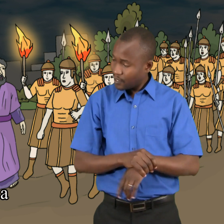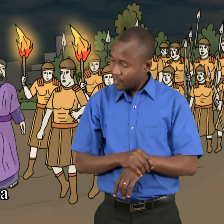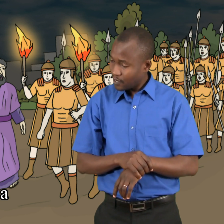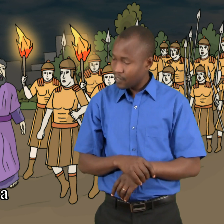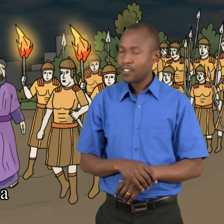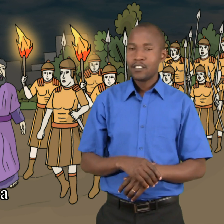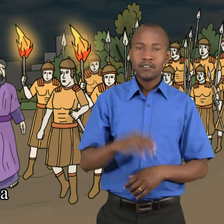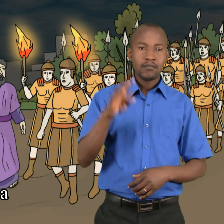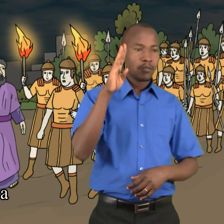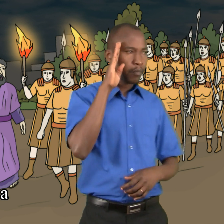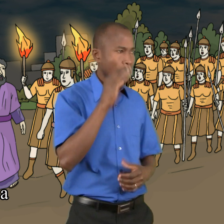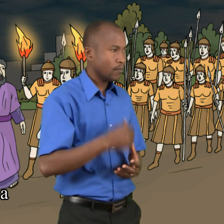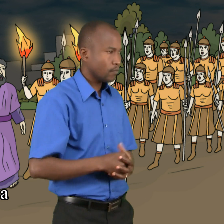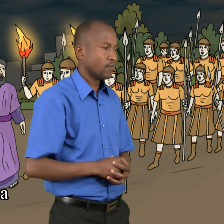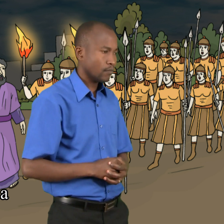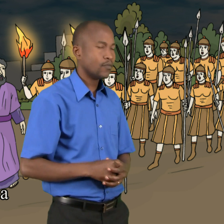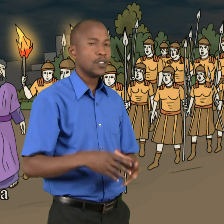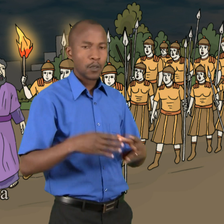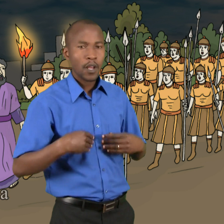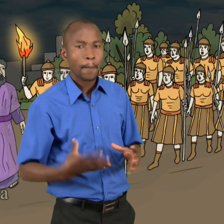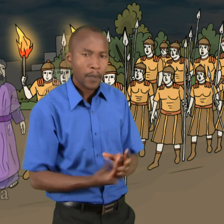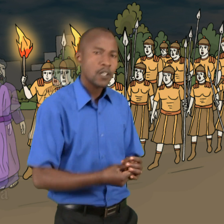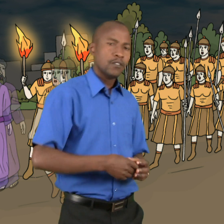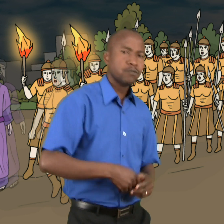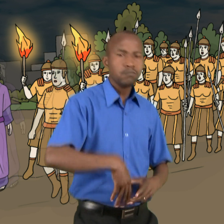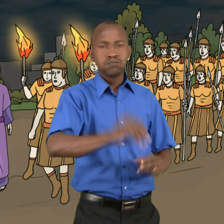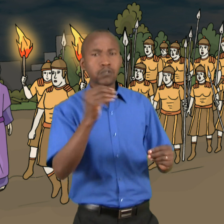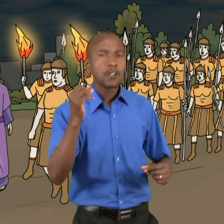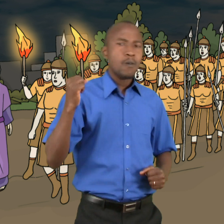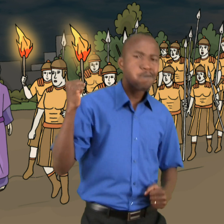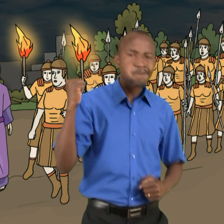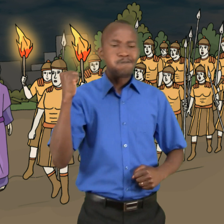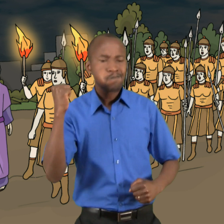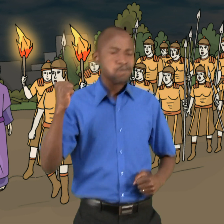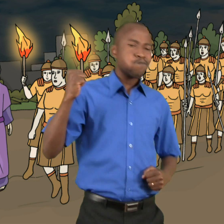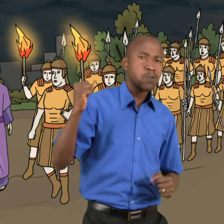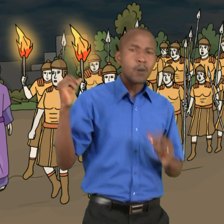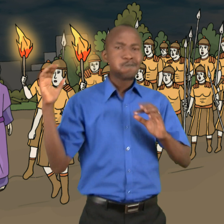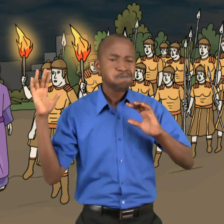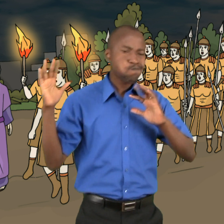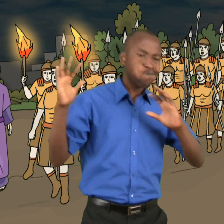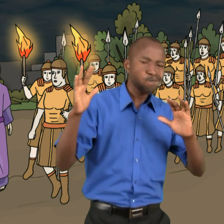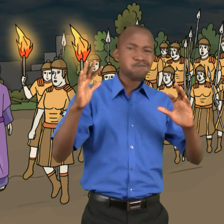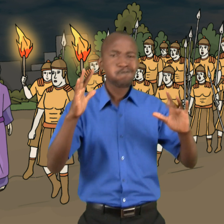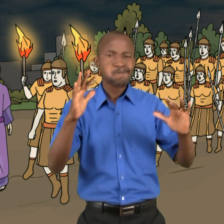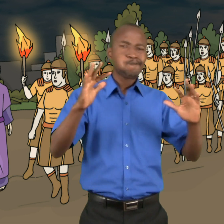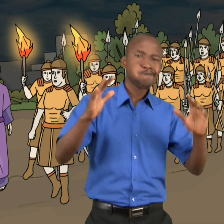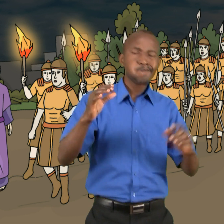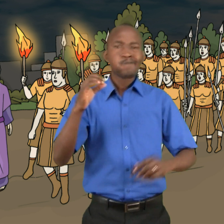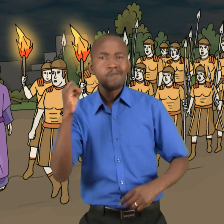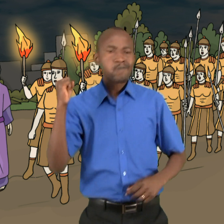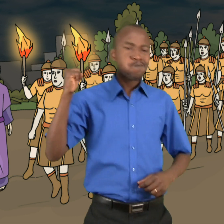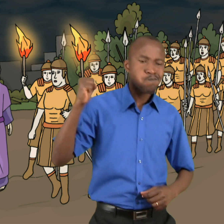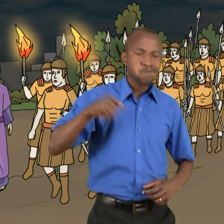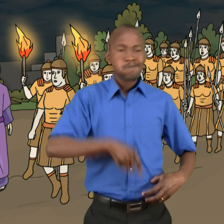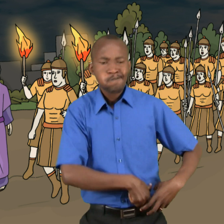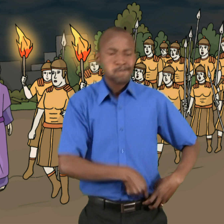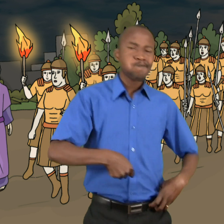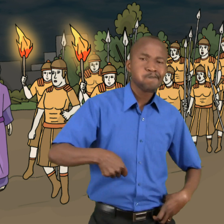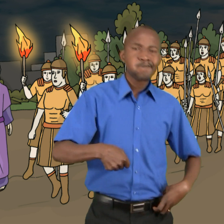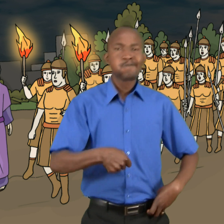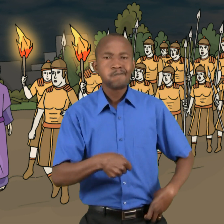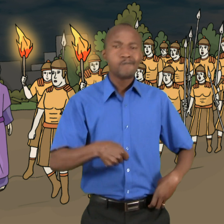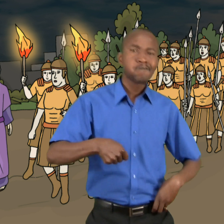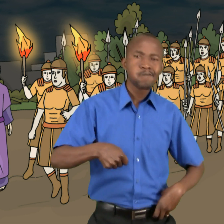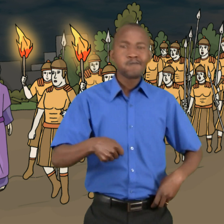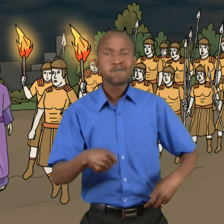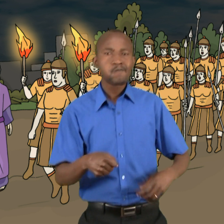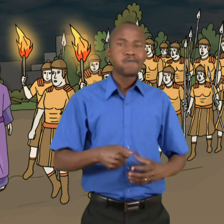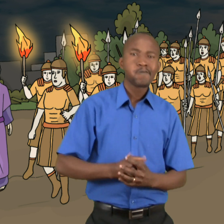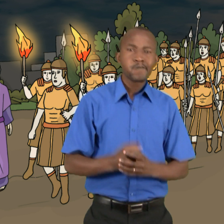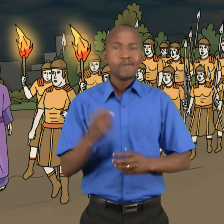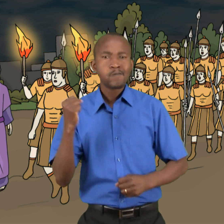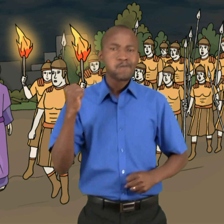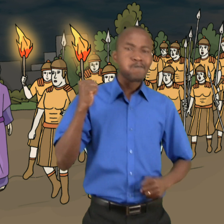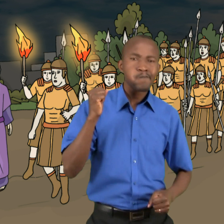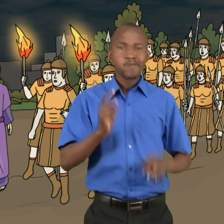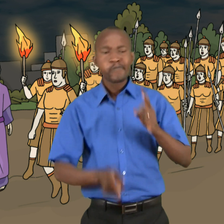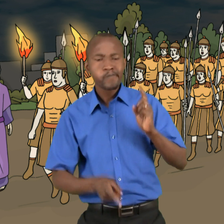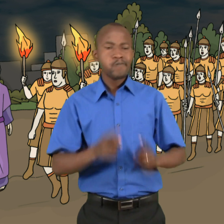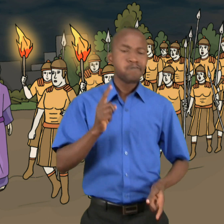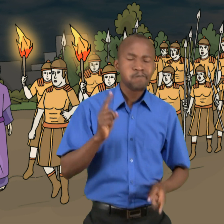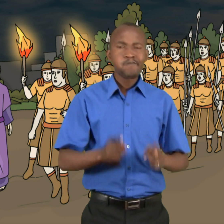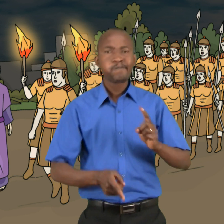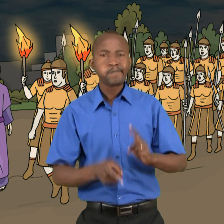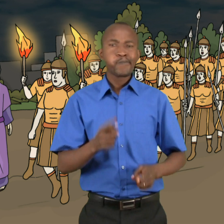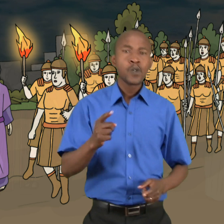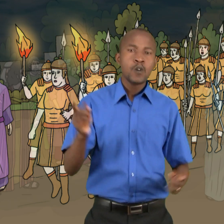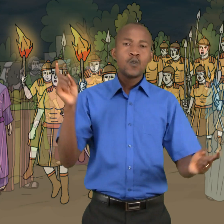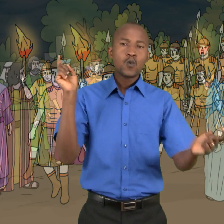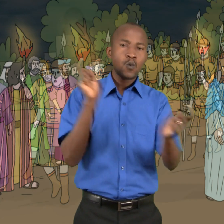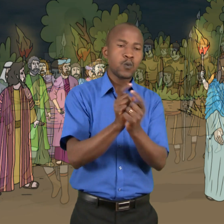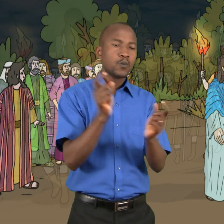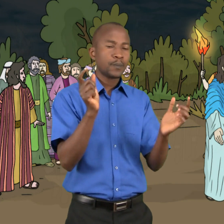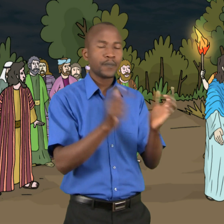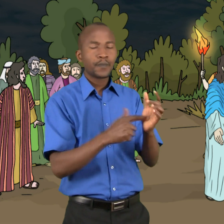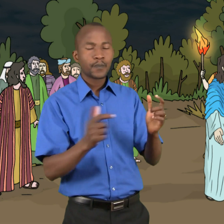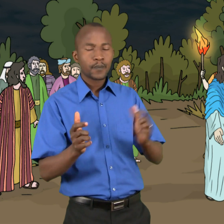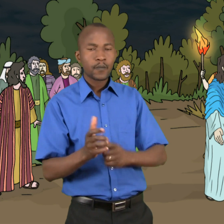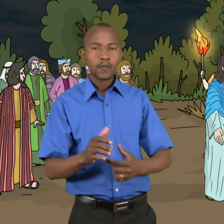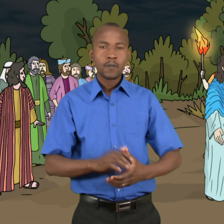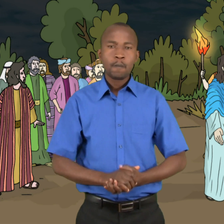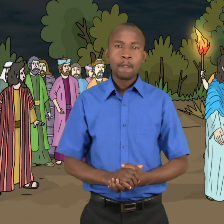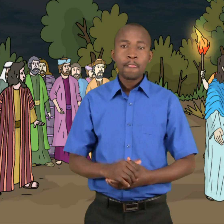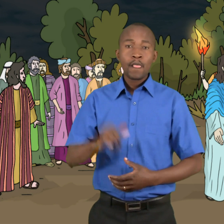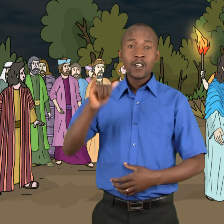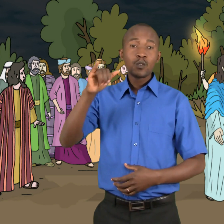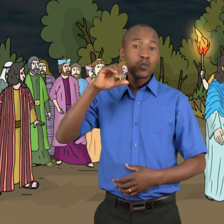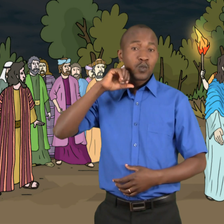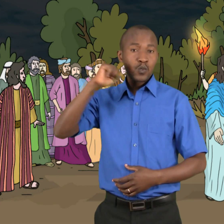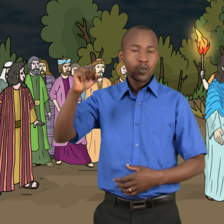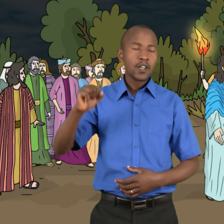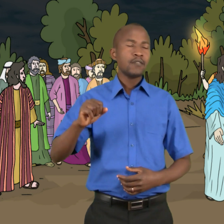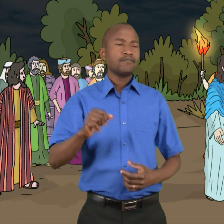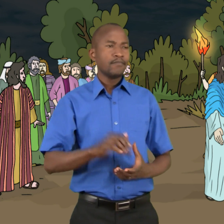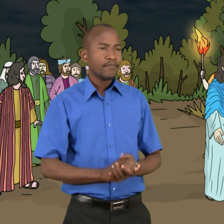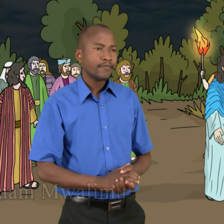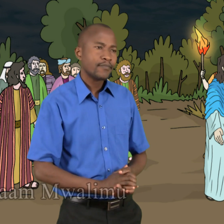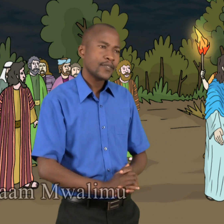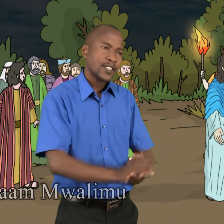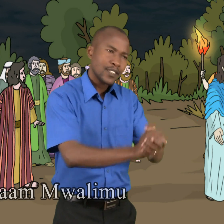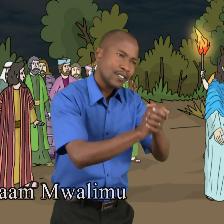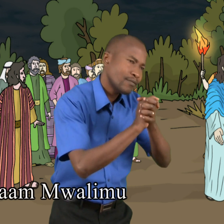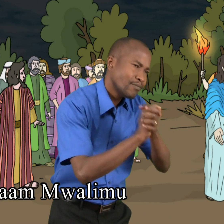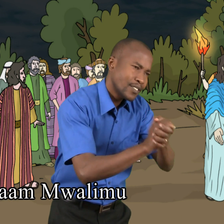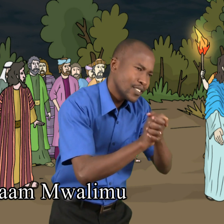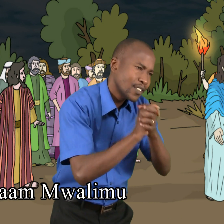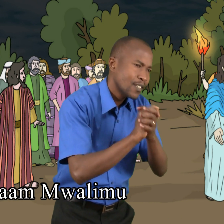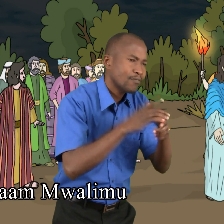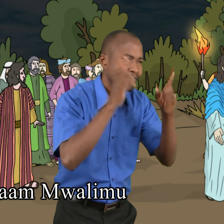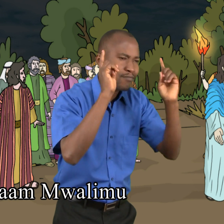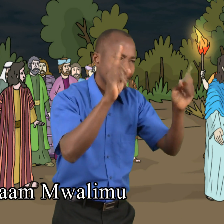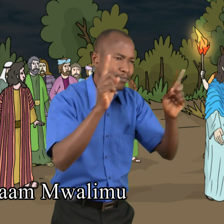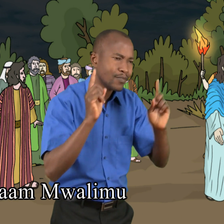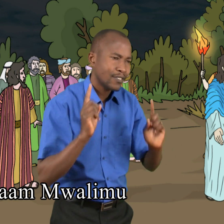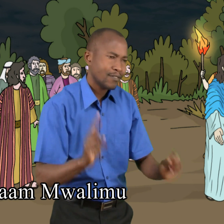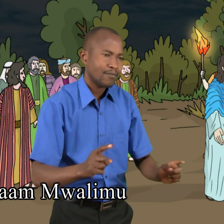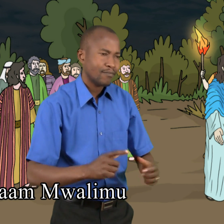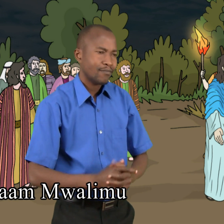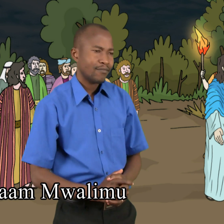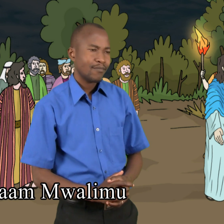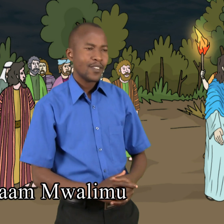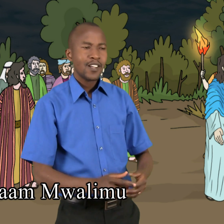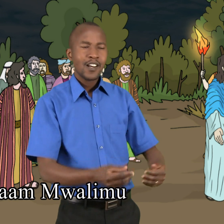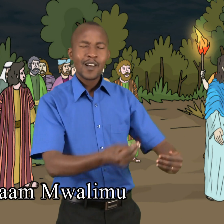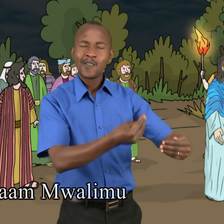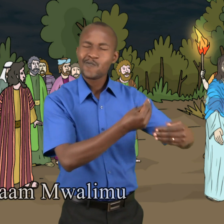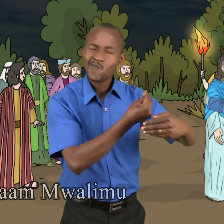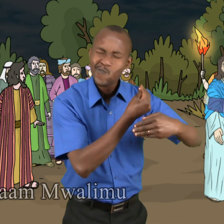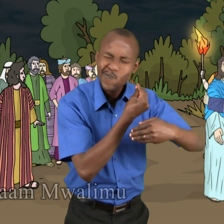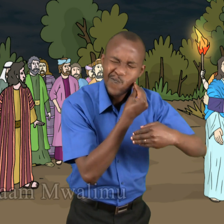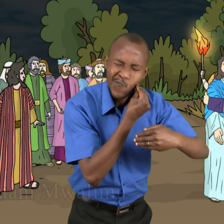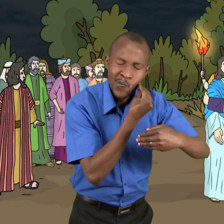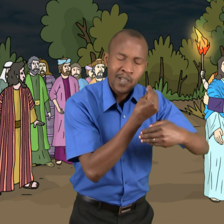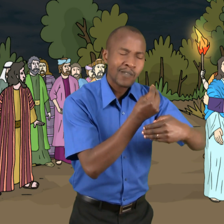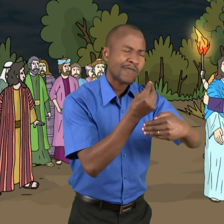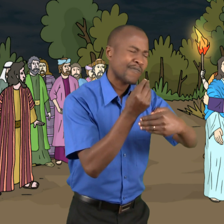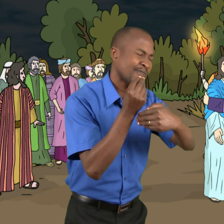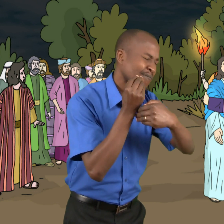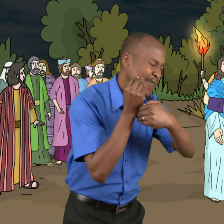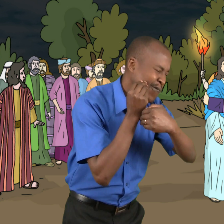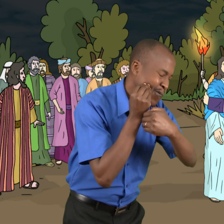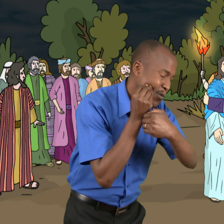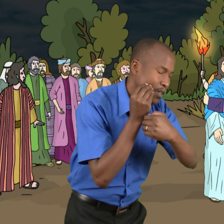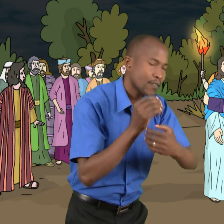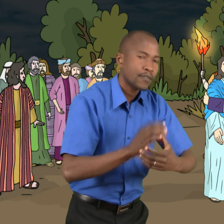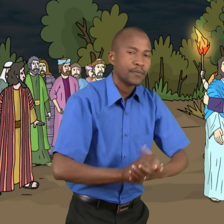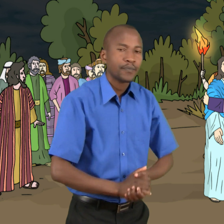arrest Him.” Going directly to Jesus, he said, “Greetings, Rabbi!”